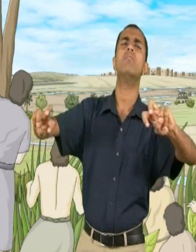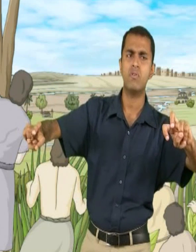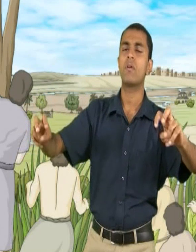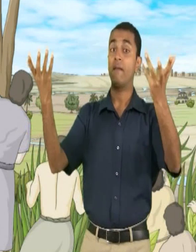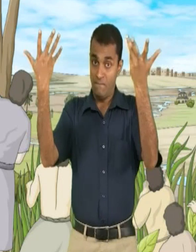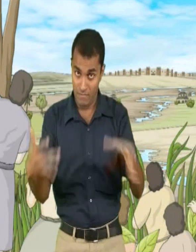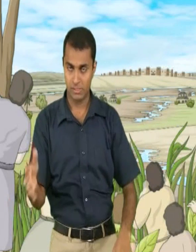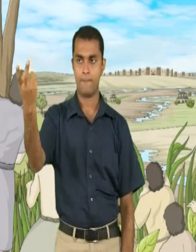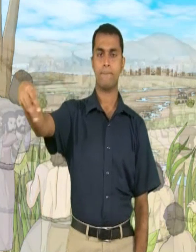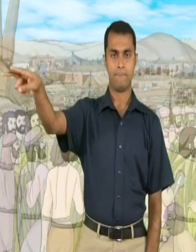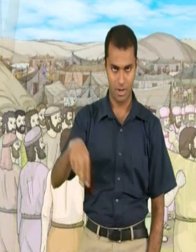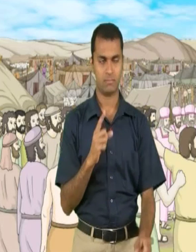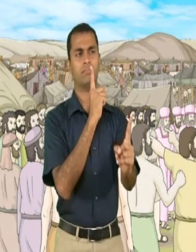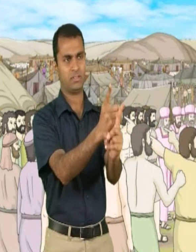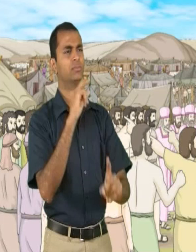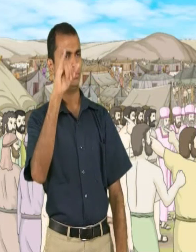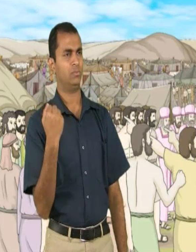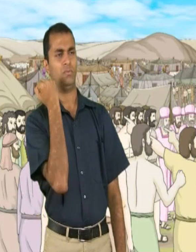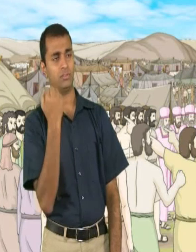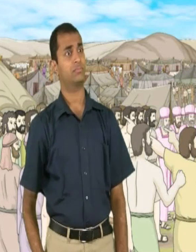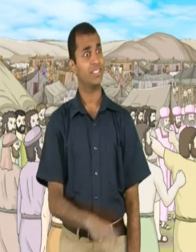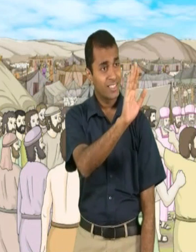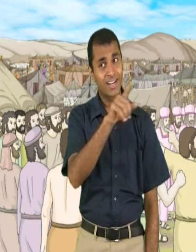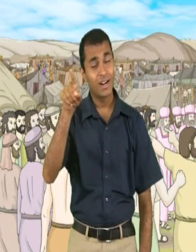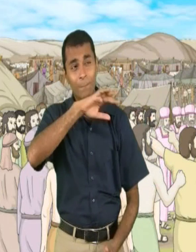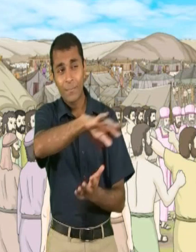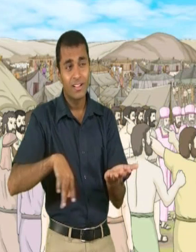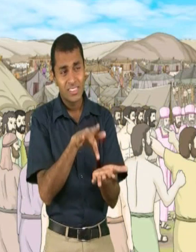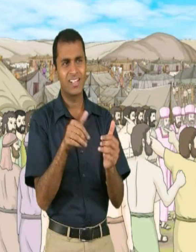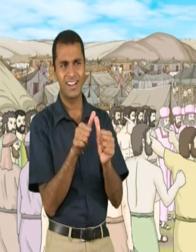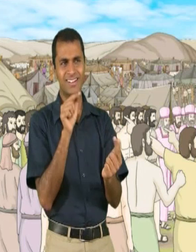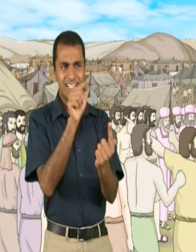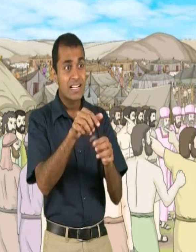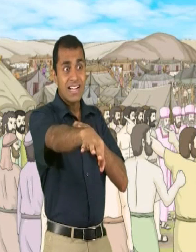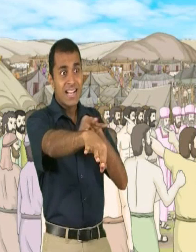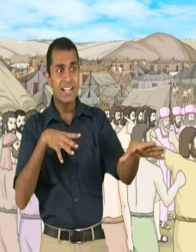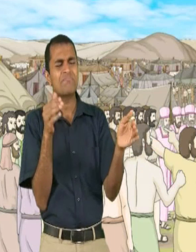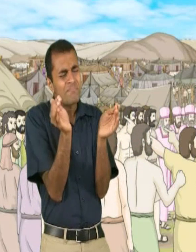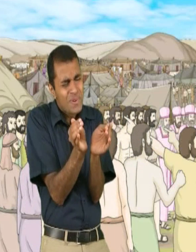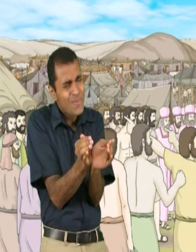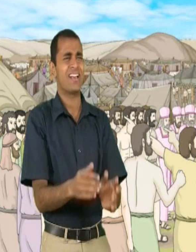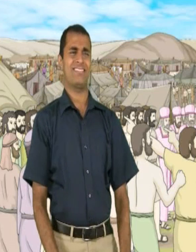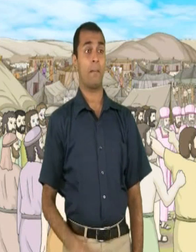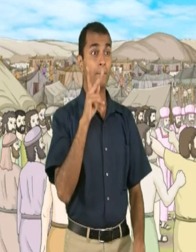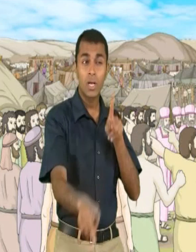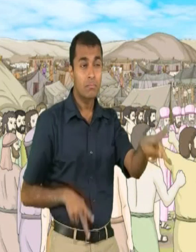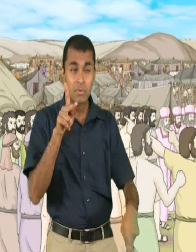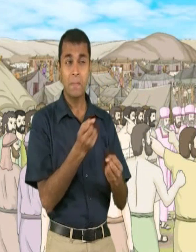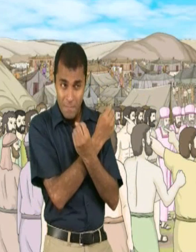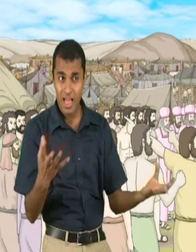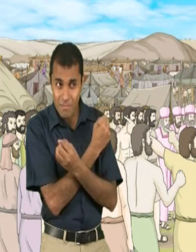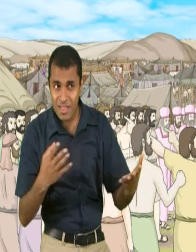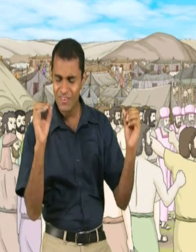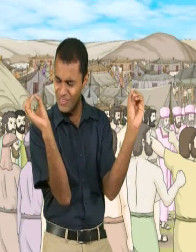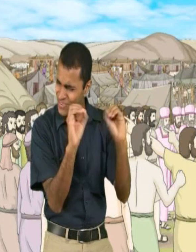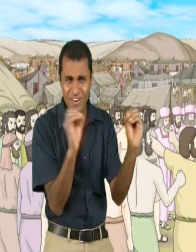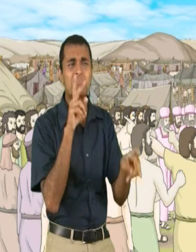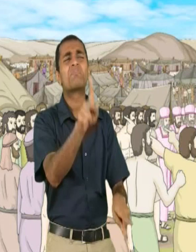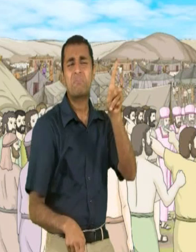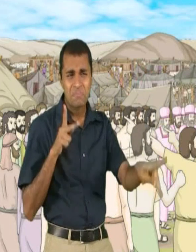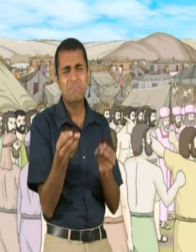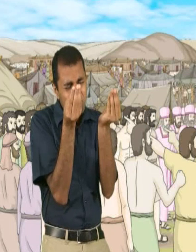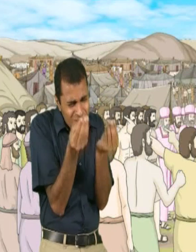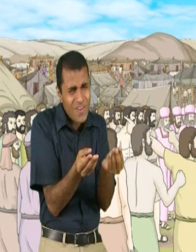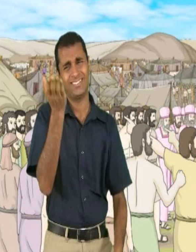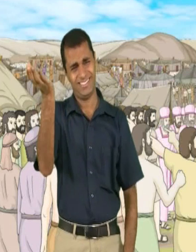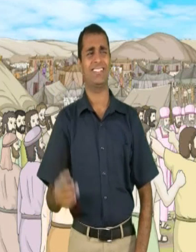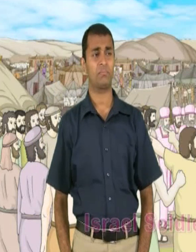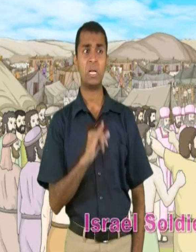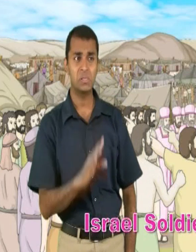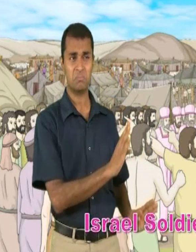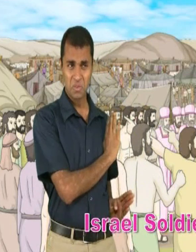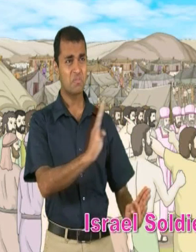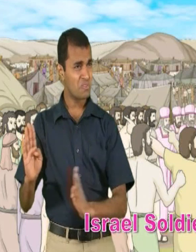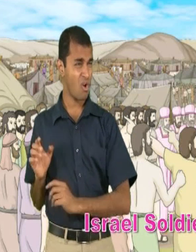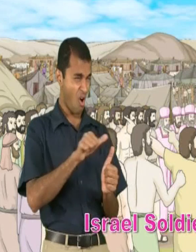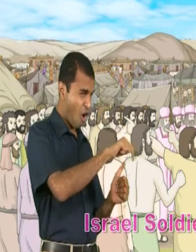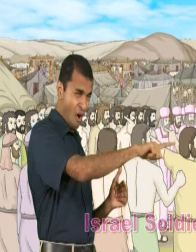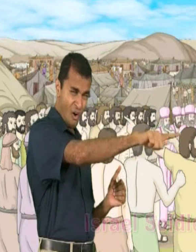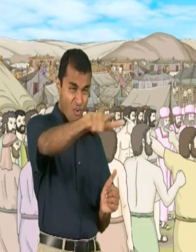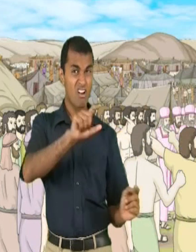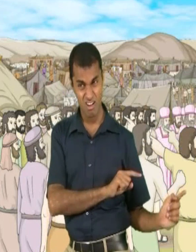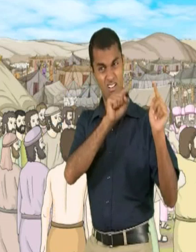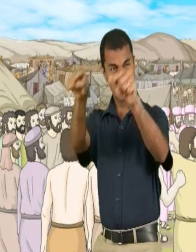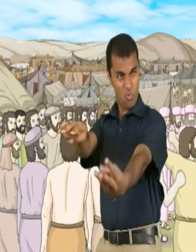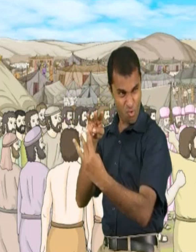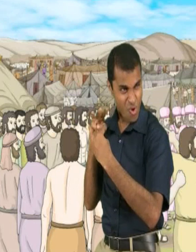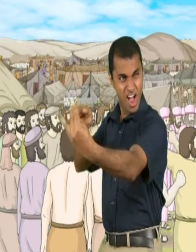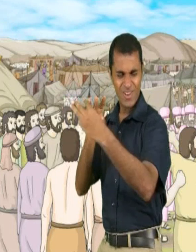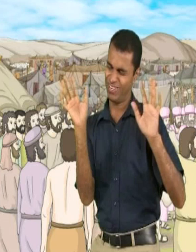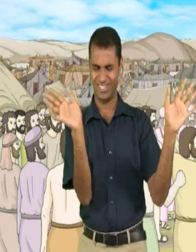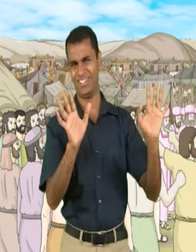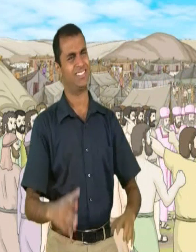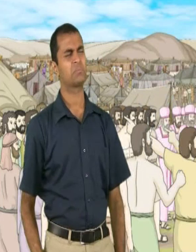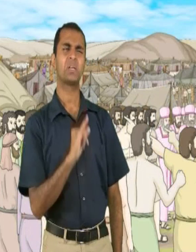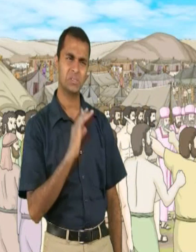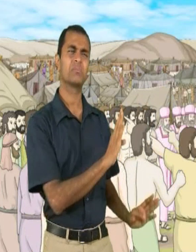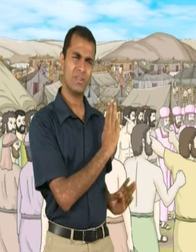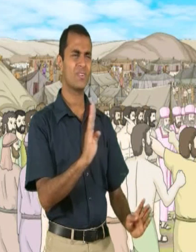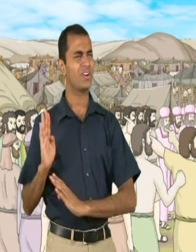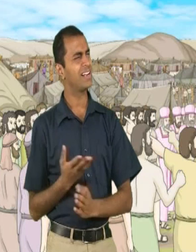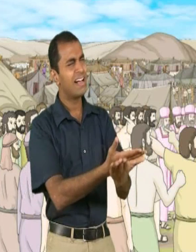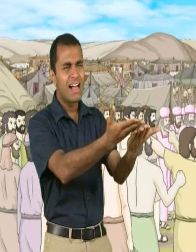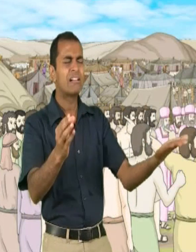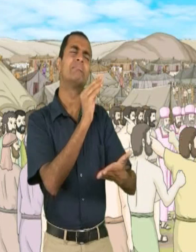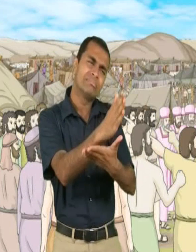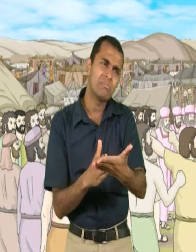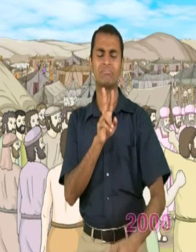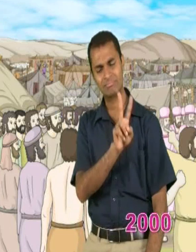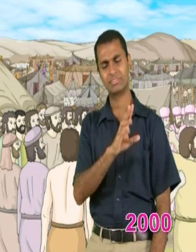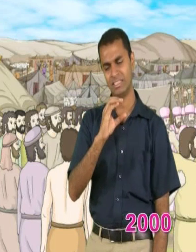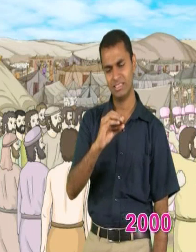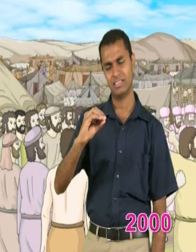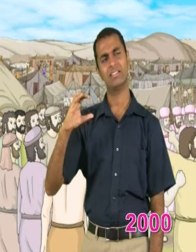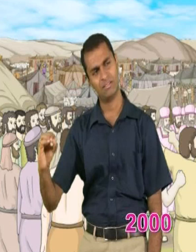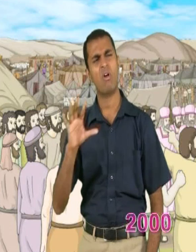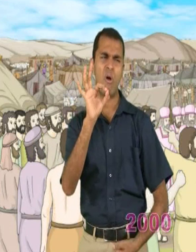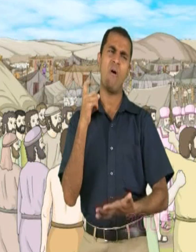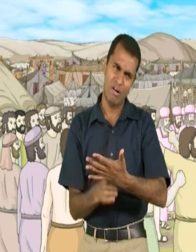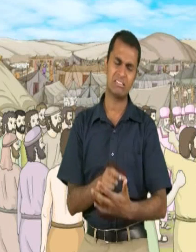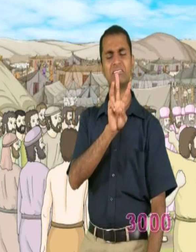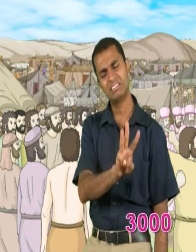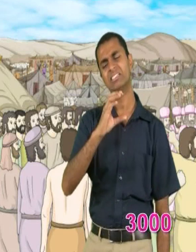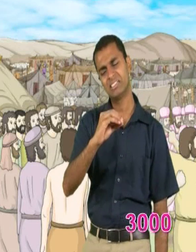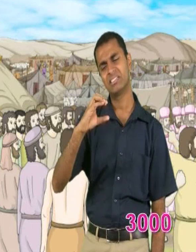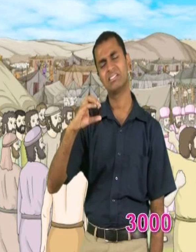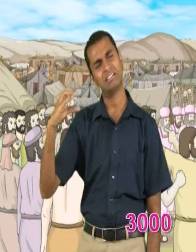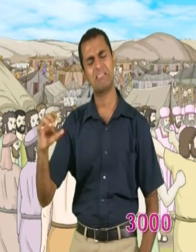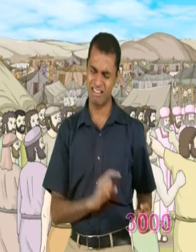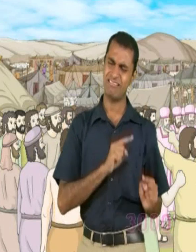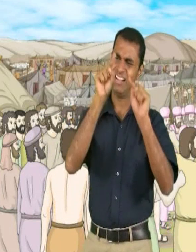On returning to Joshua, they reported, “There is no need to send all the people;